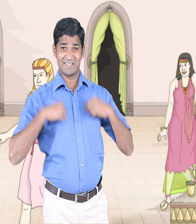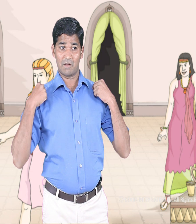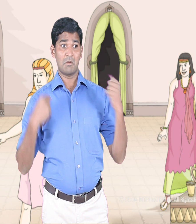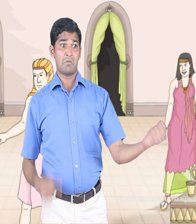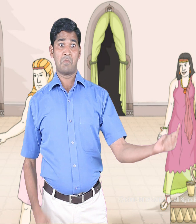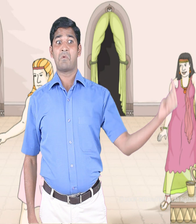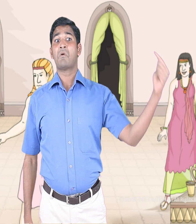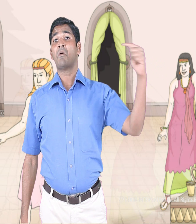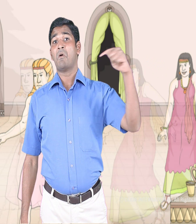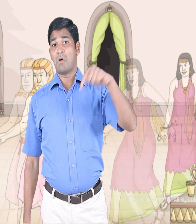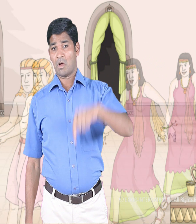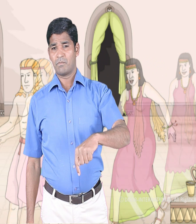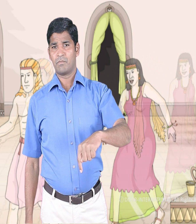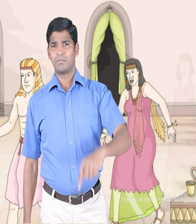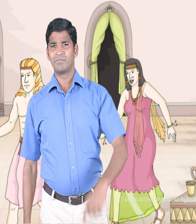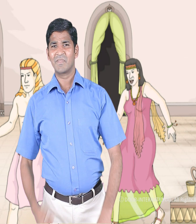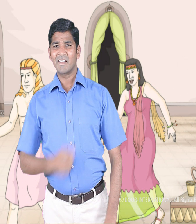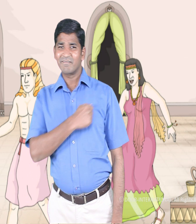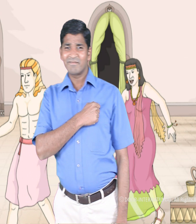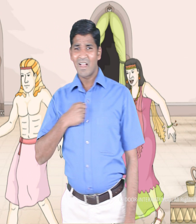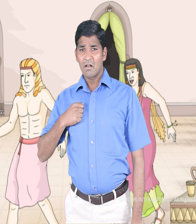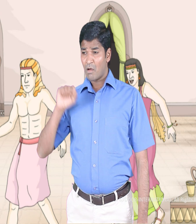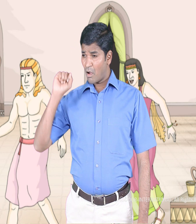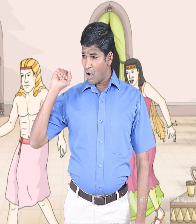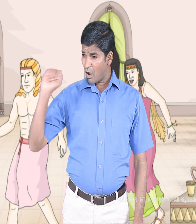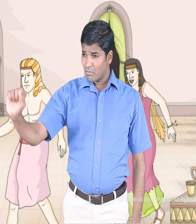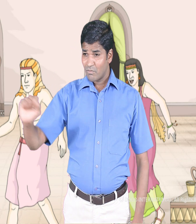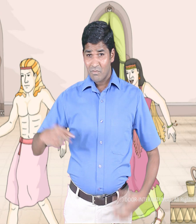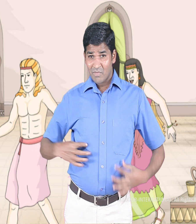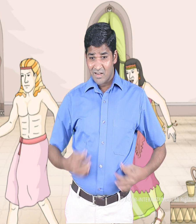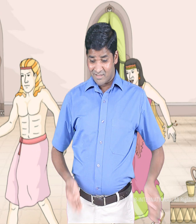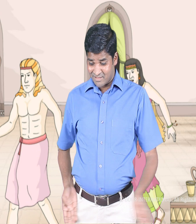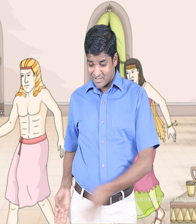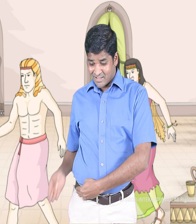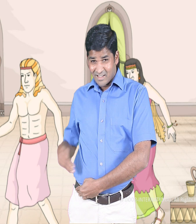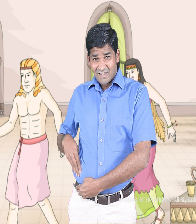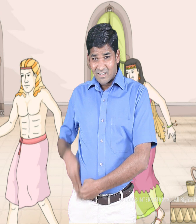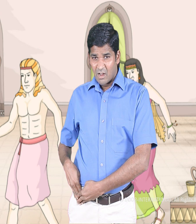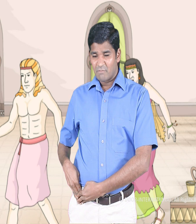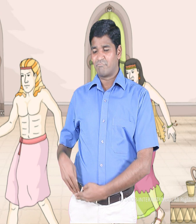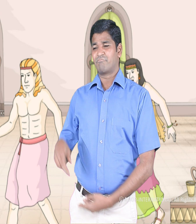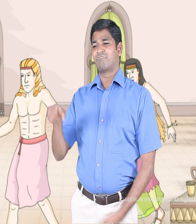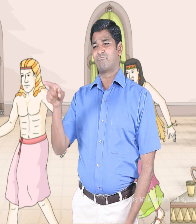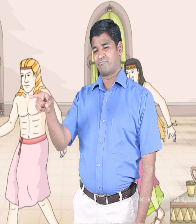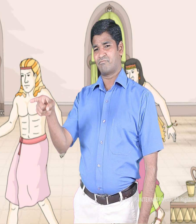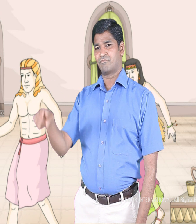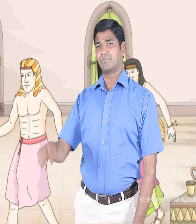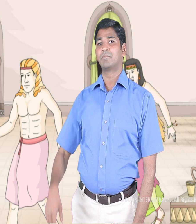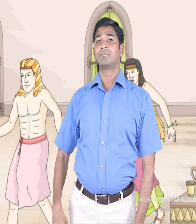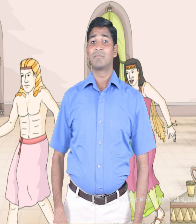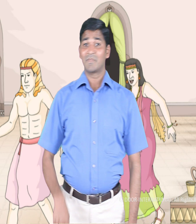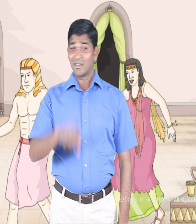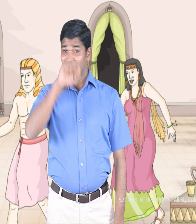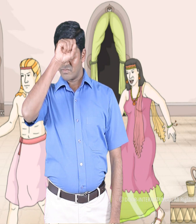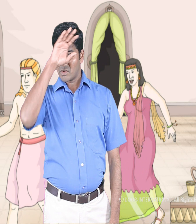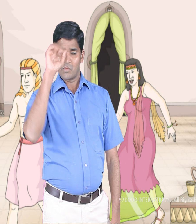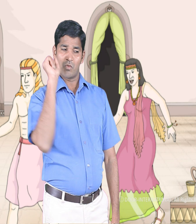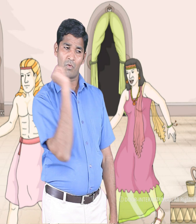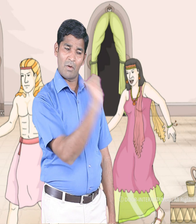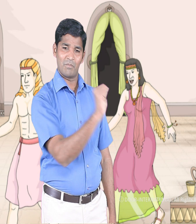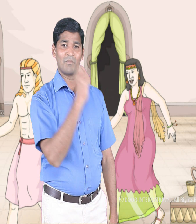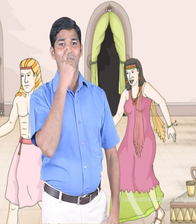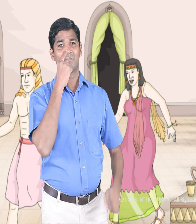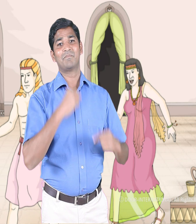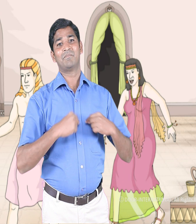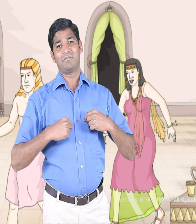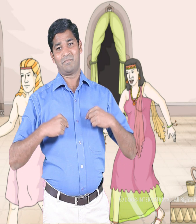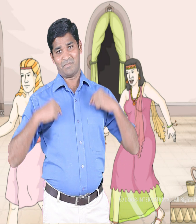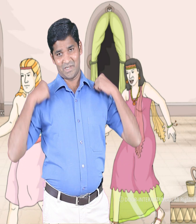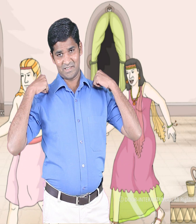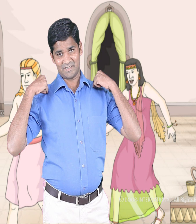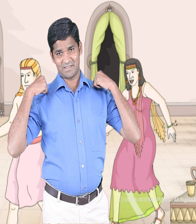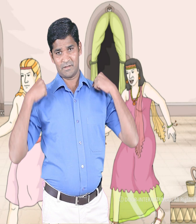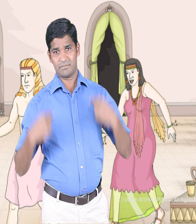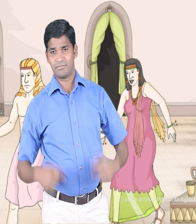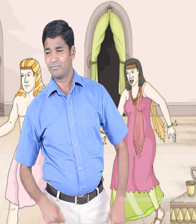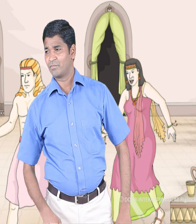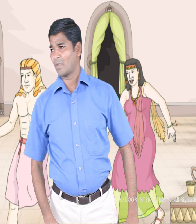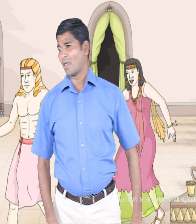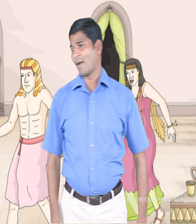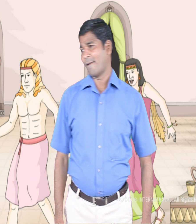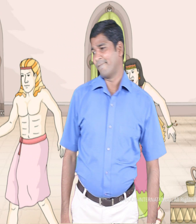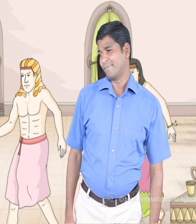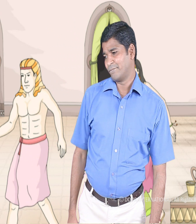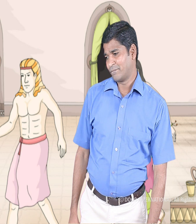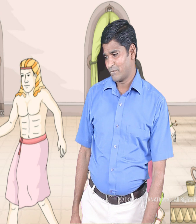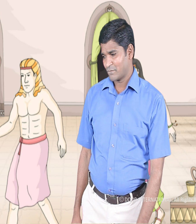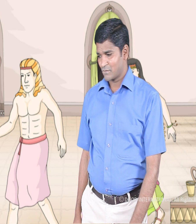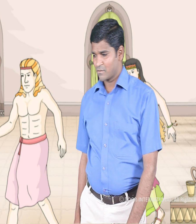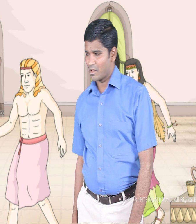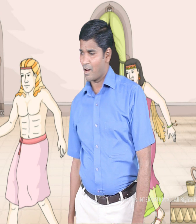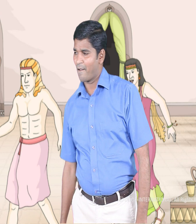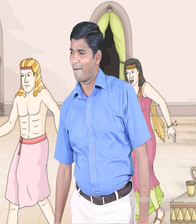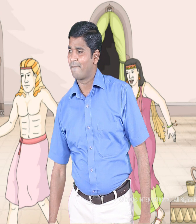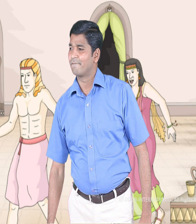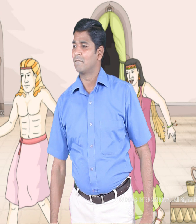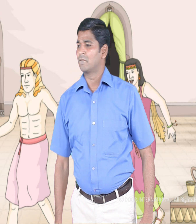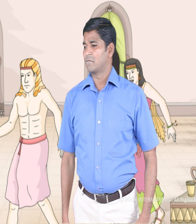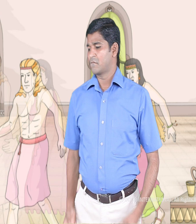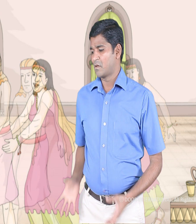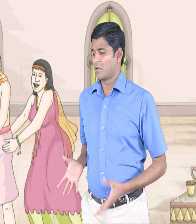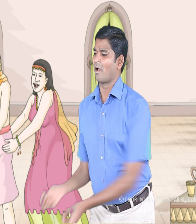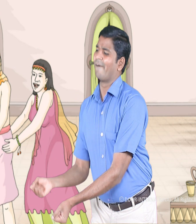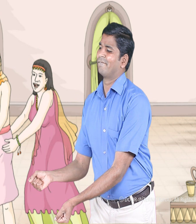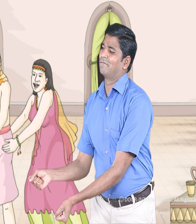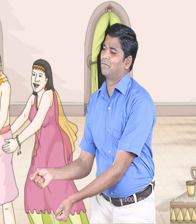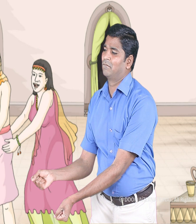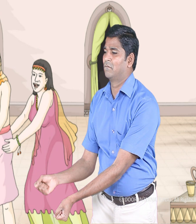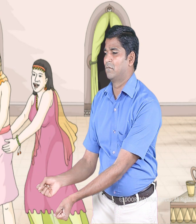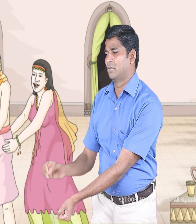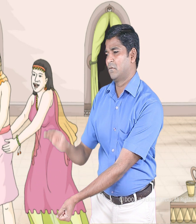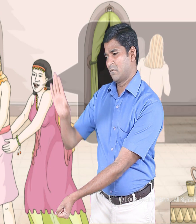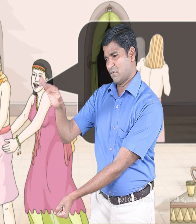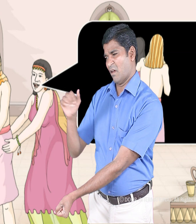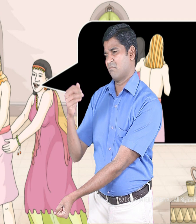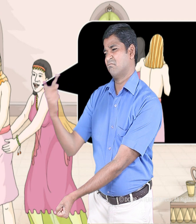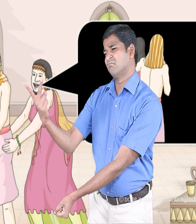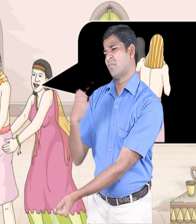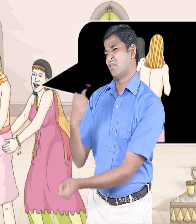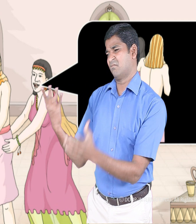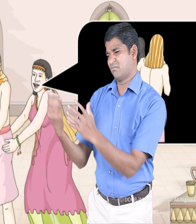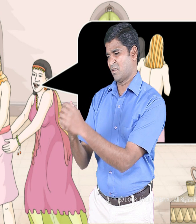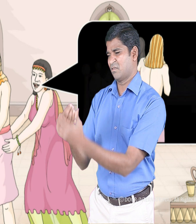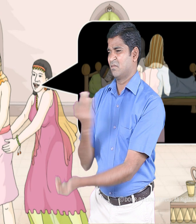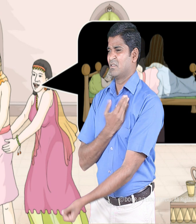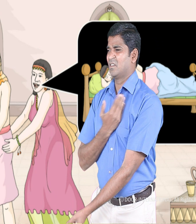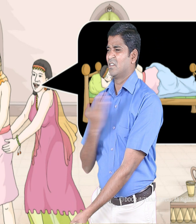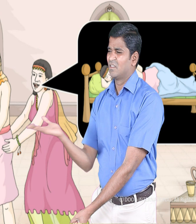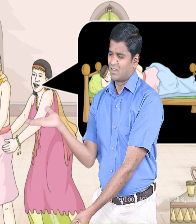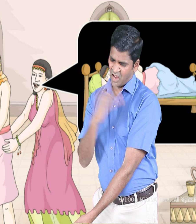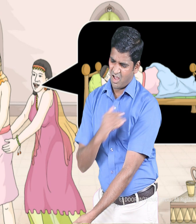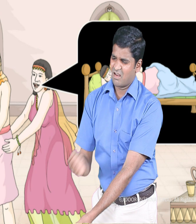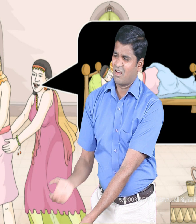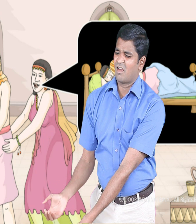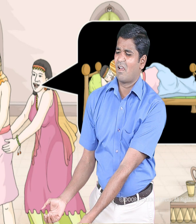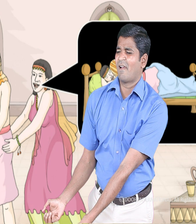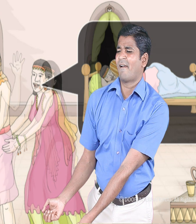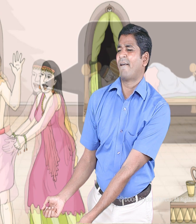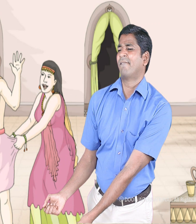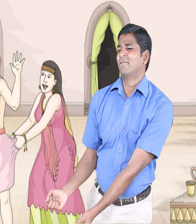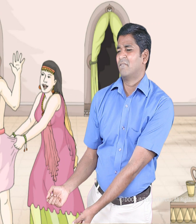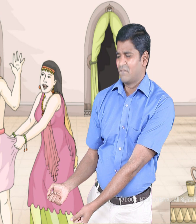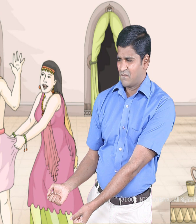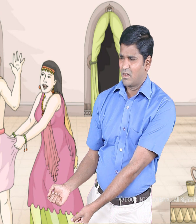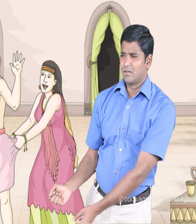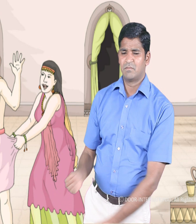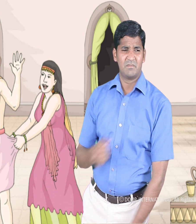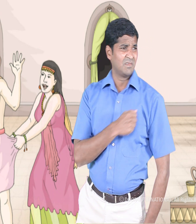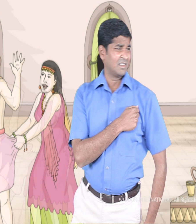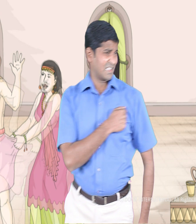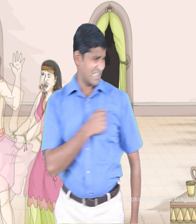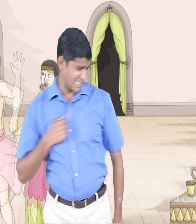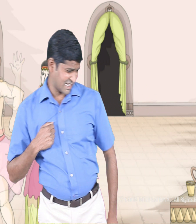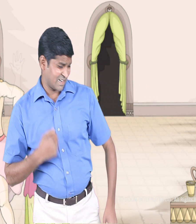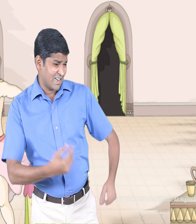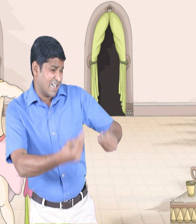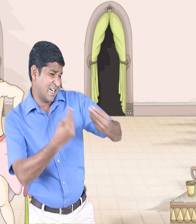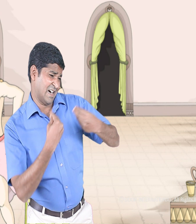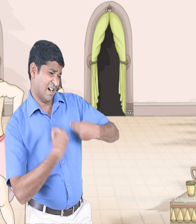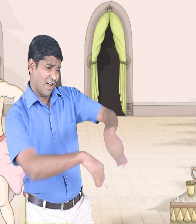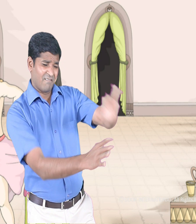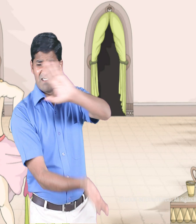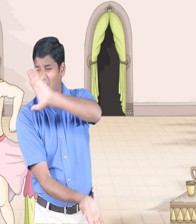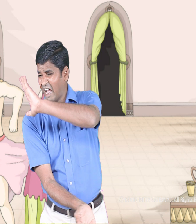She grabbed Joseph by his cloak and said, “Sleep with me!”